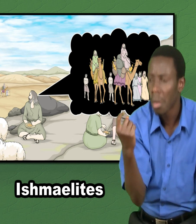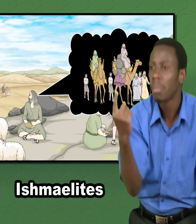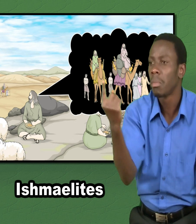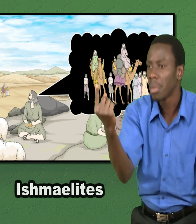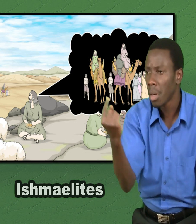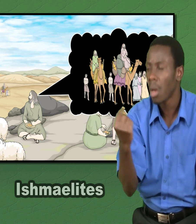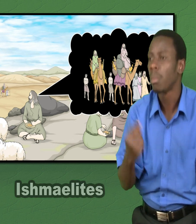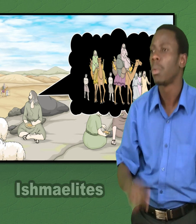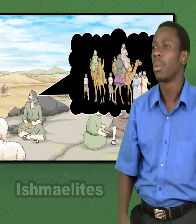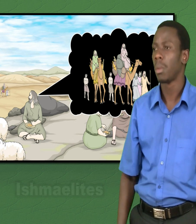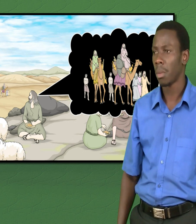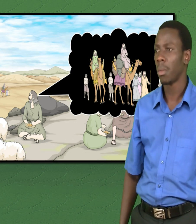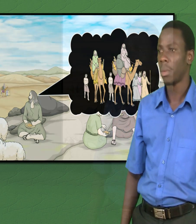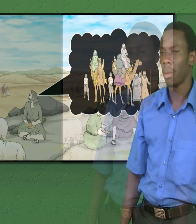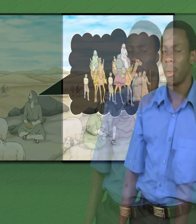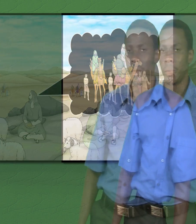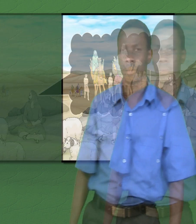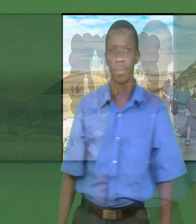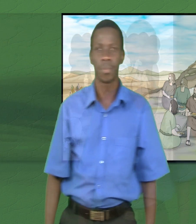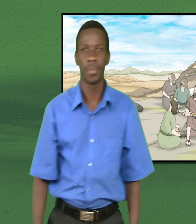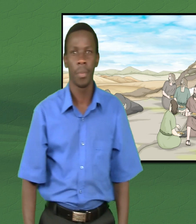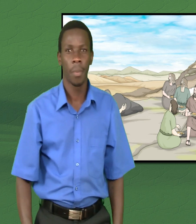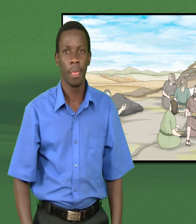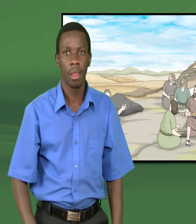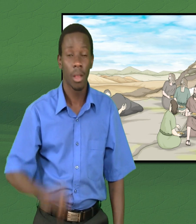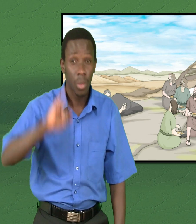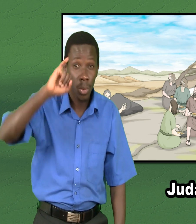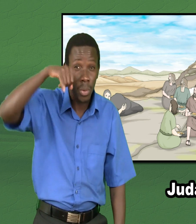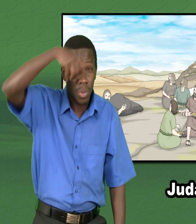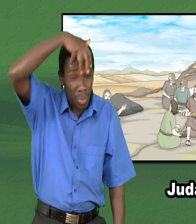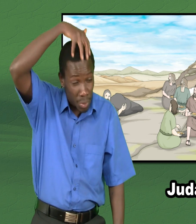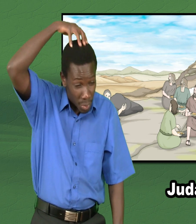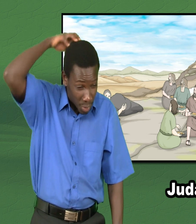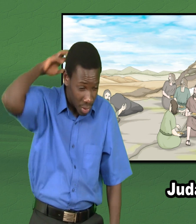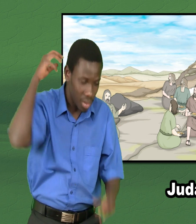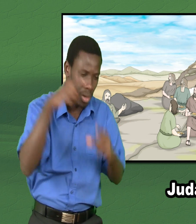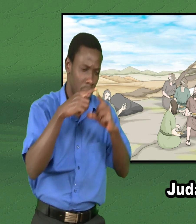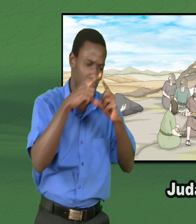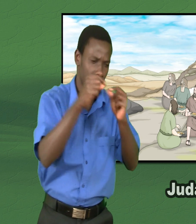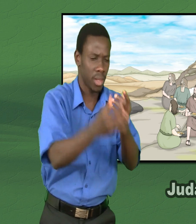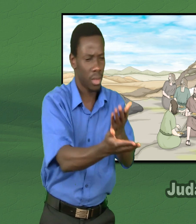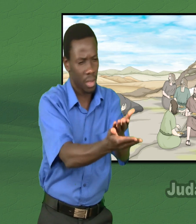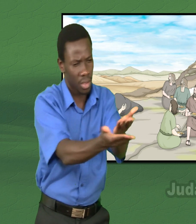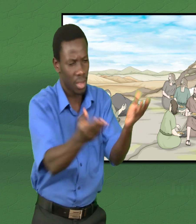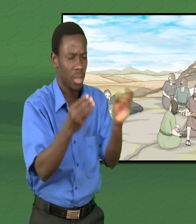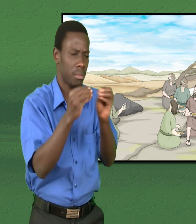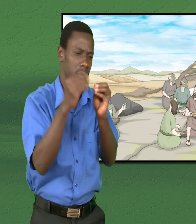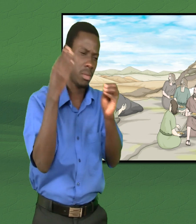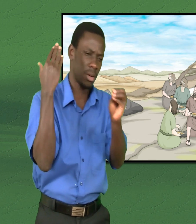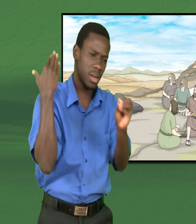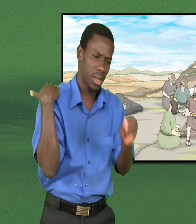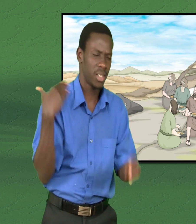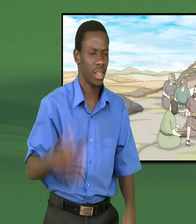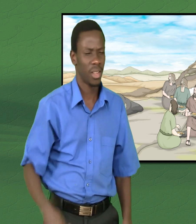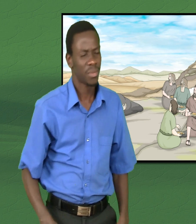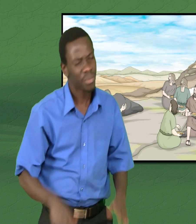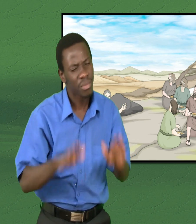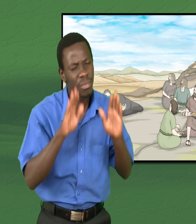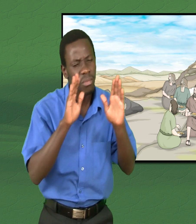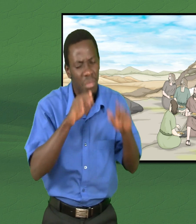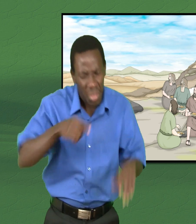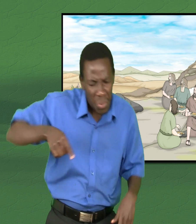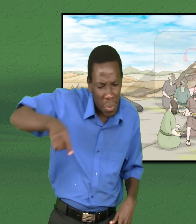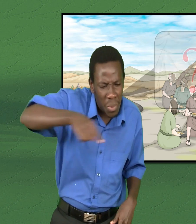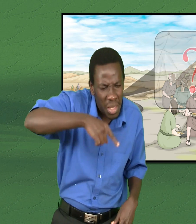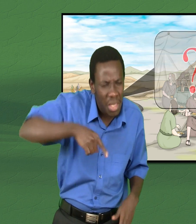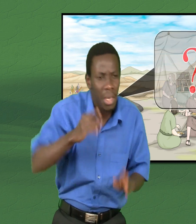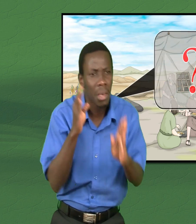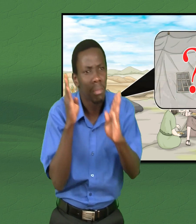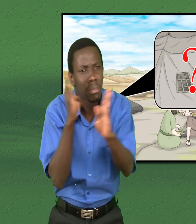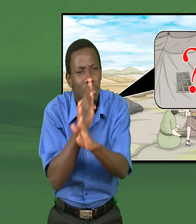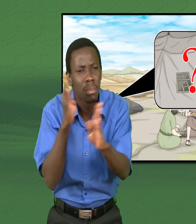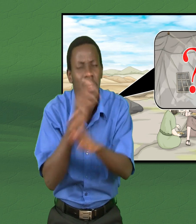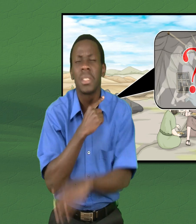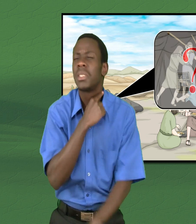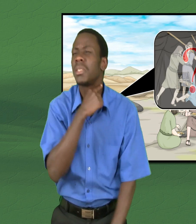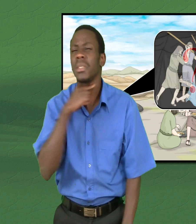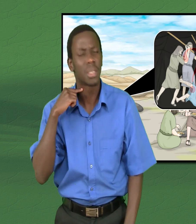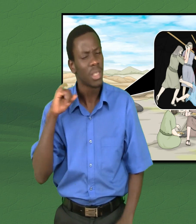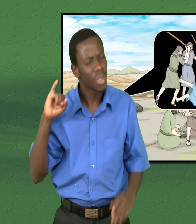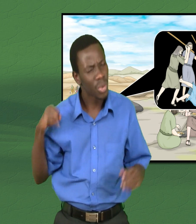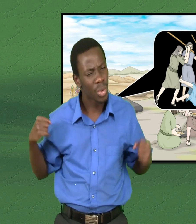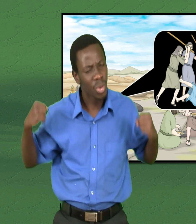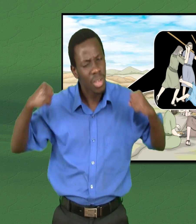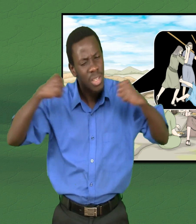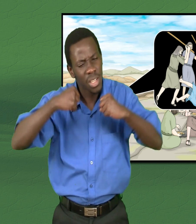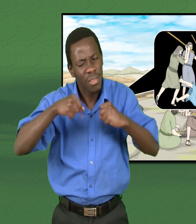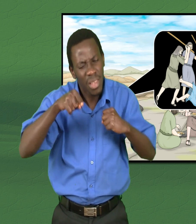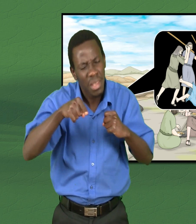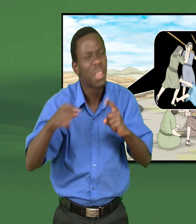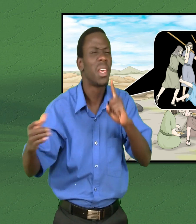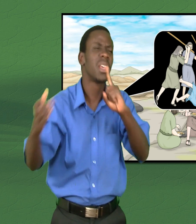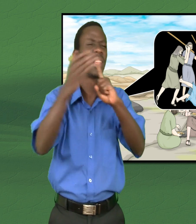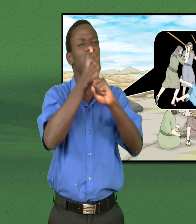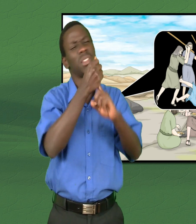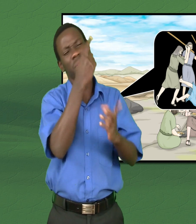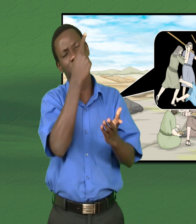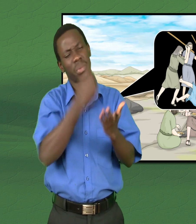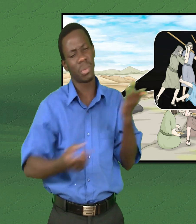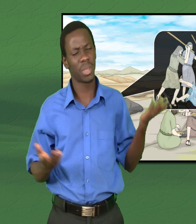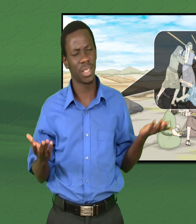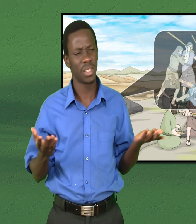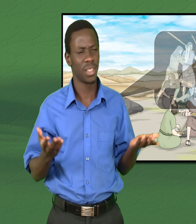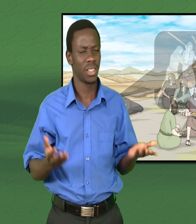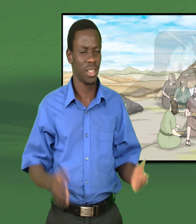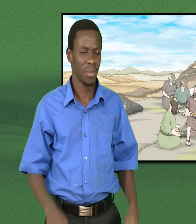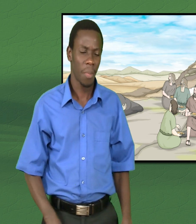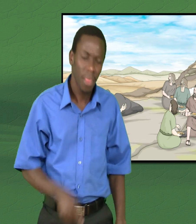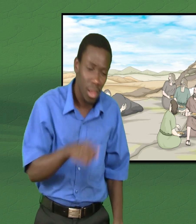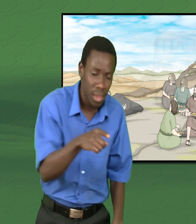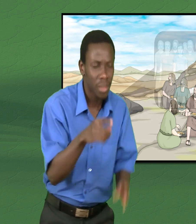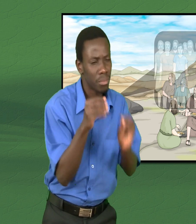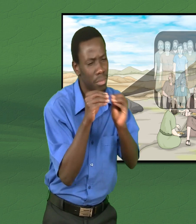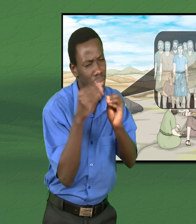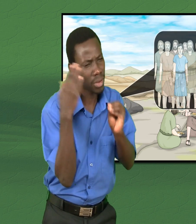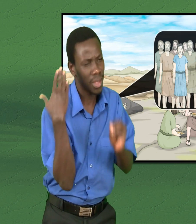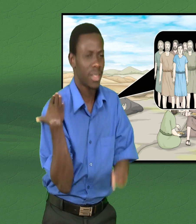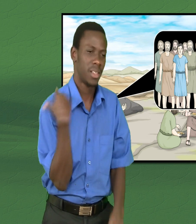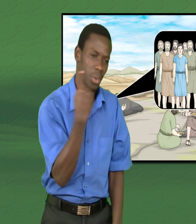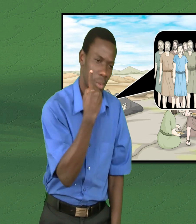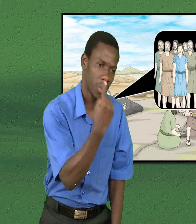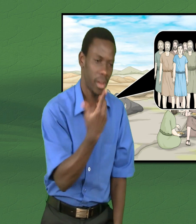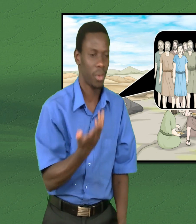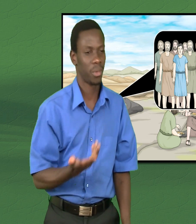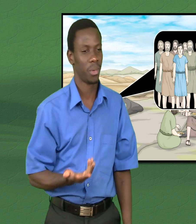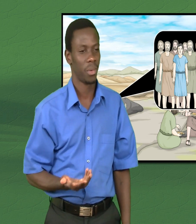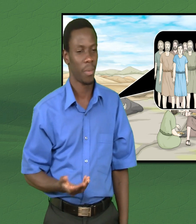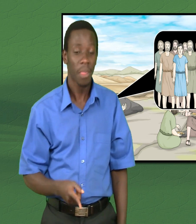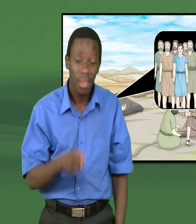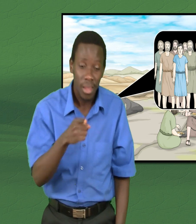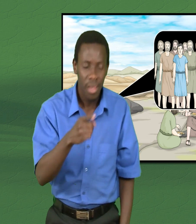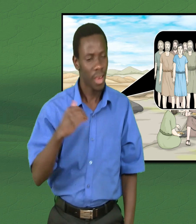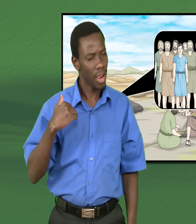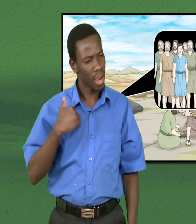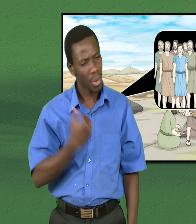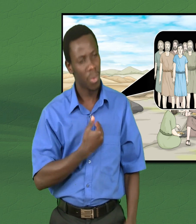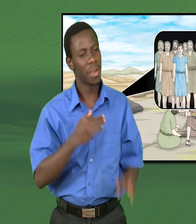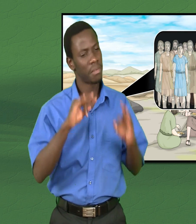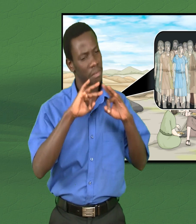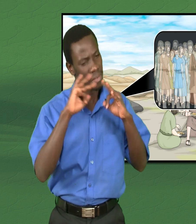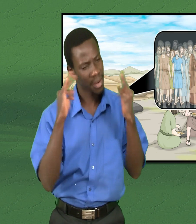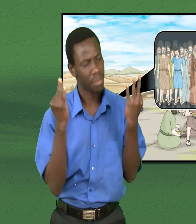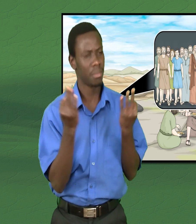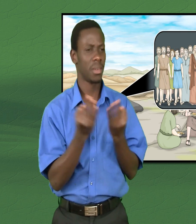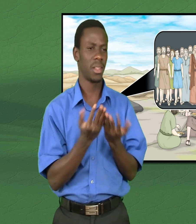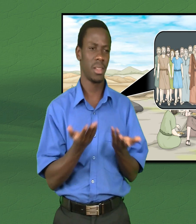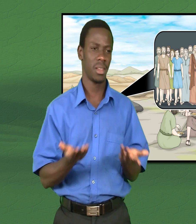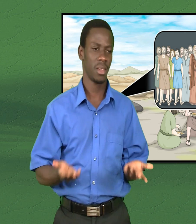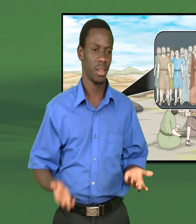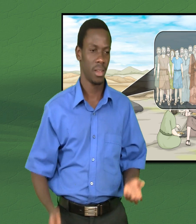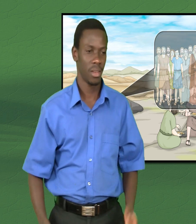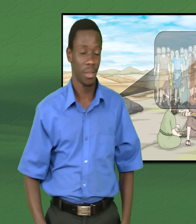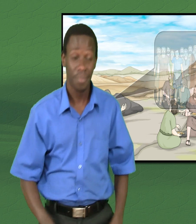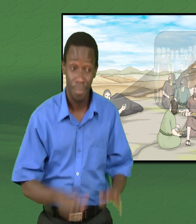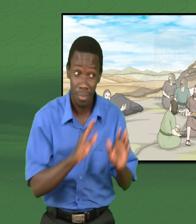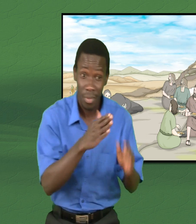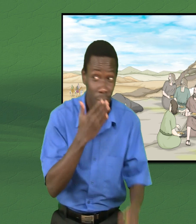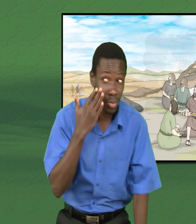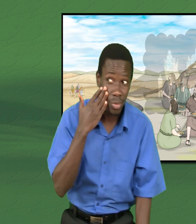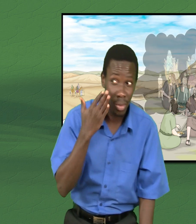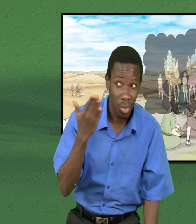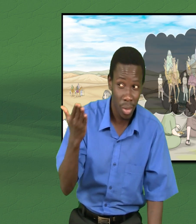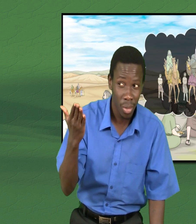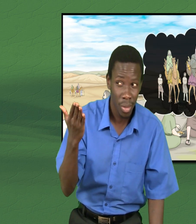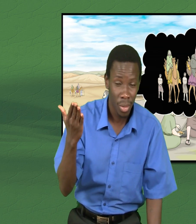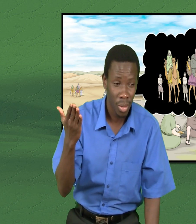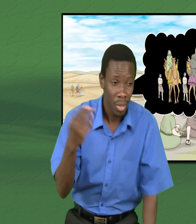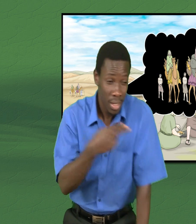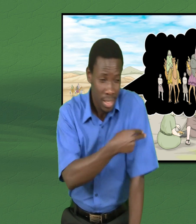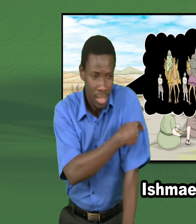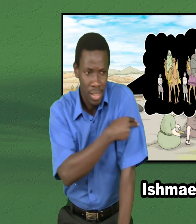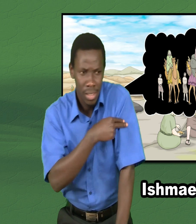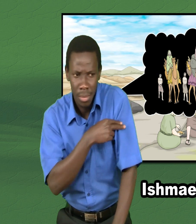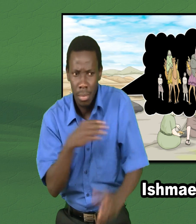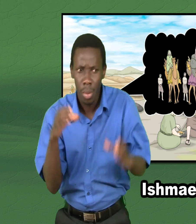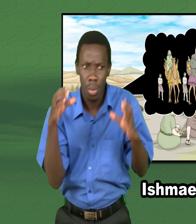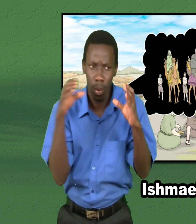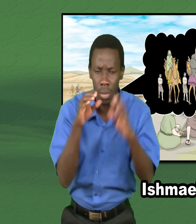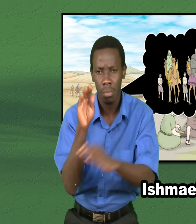Then Judah said to his brothers, “What profit will we gain if we kill our brother and cover up his blood?